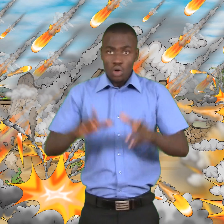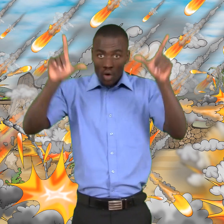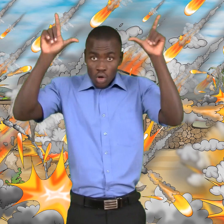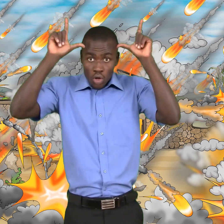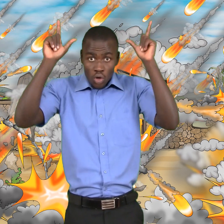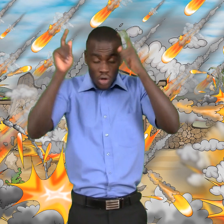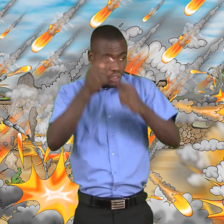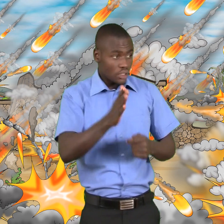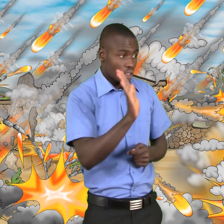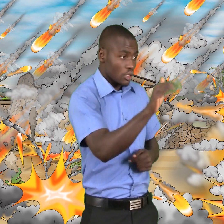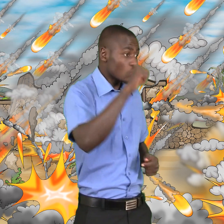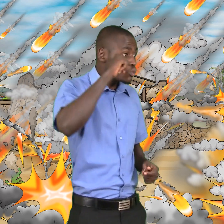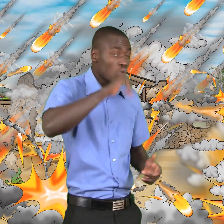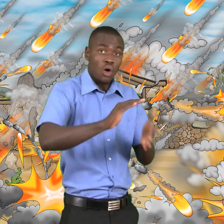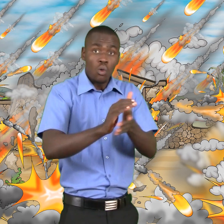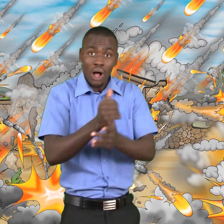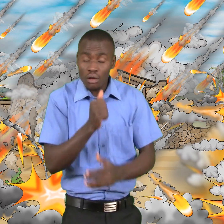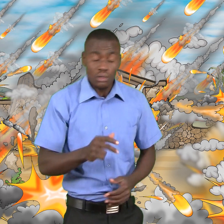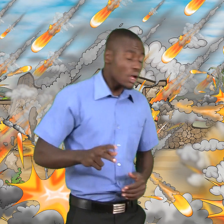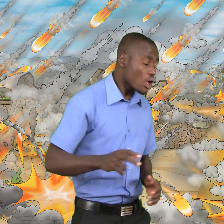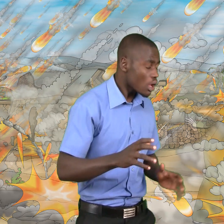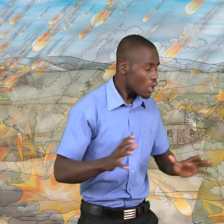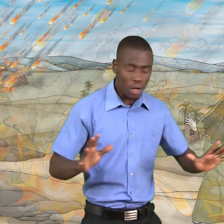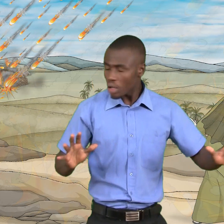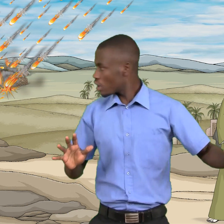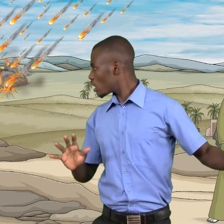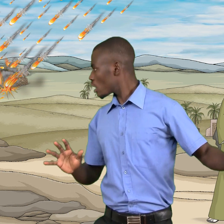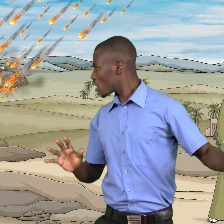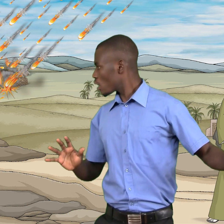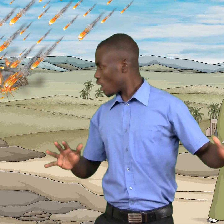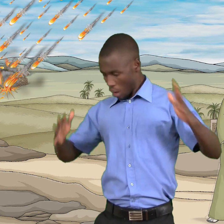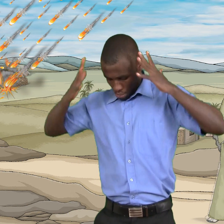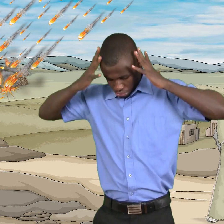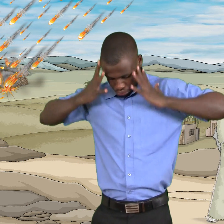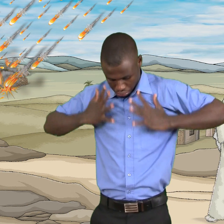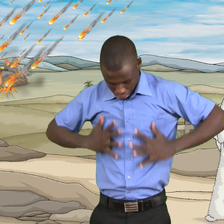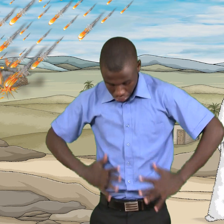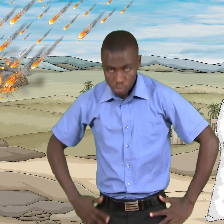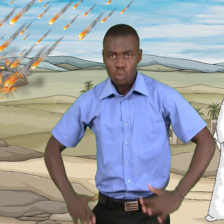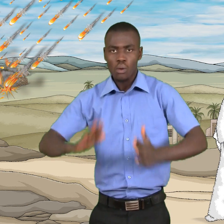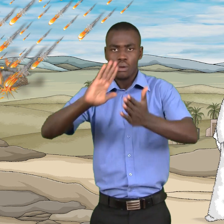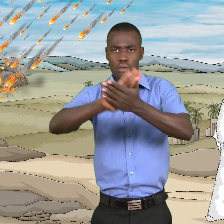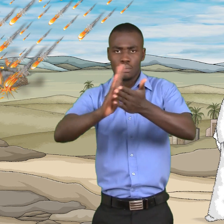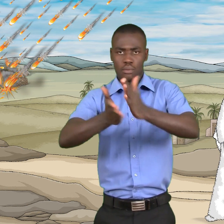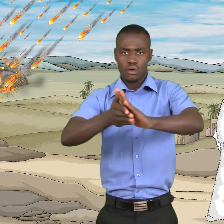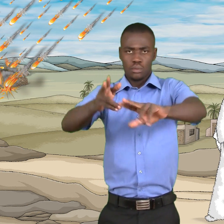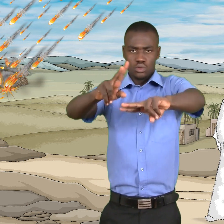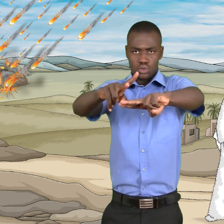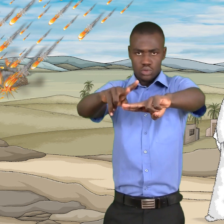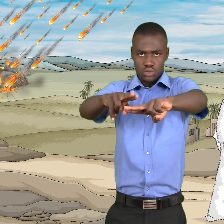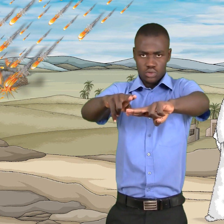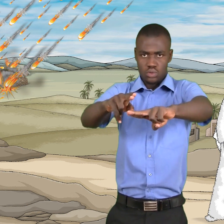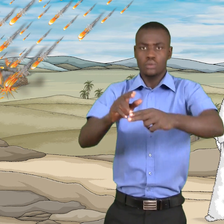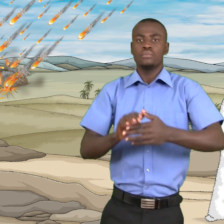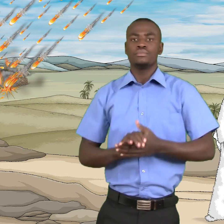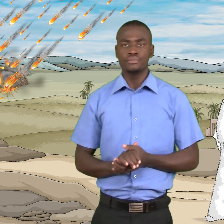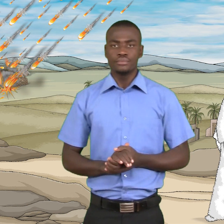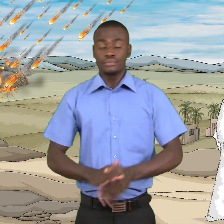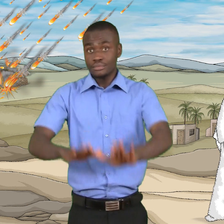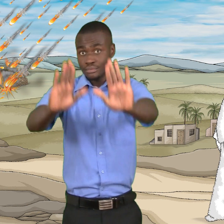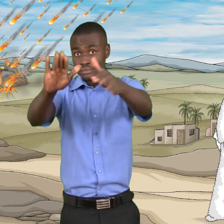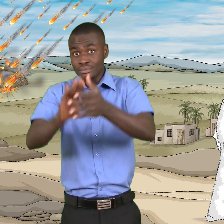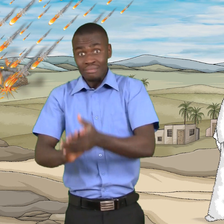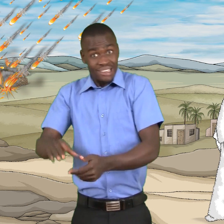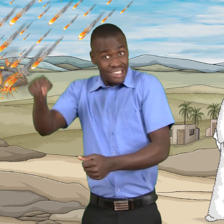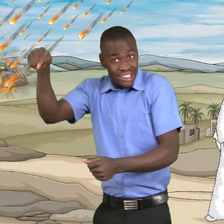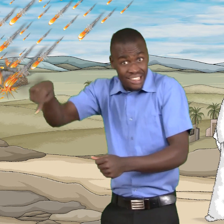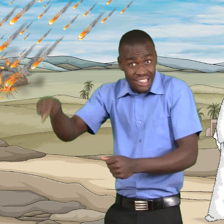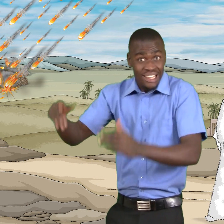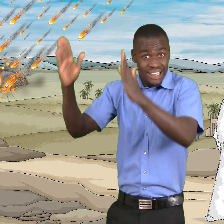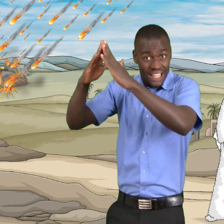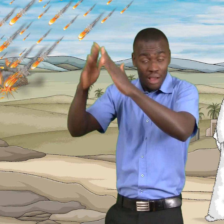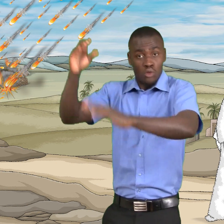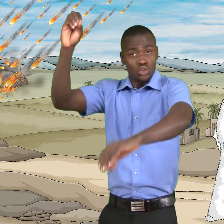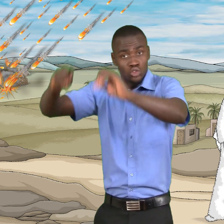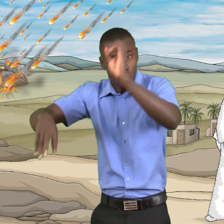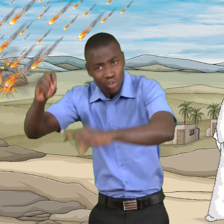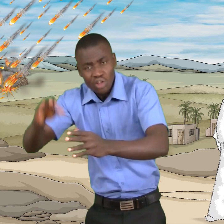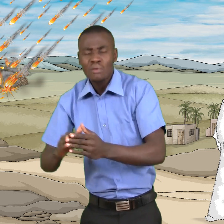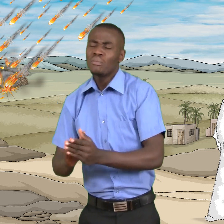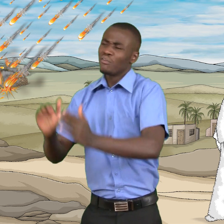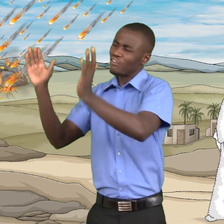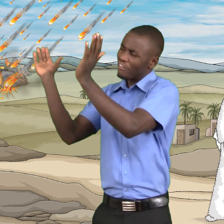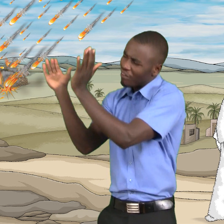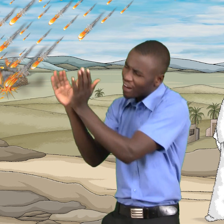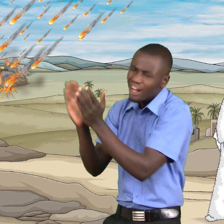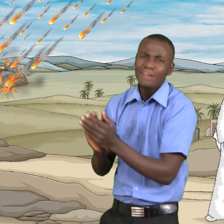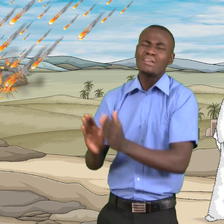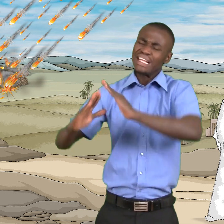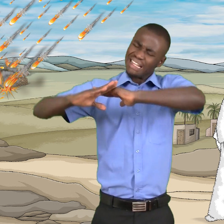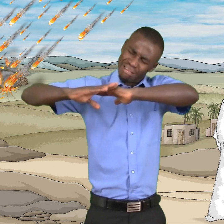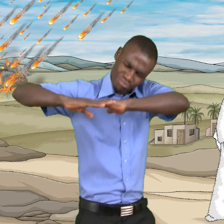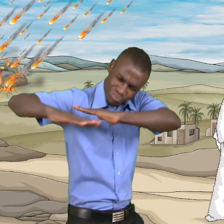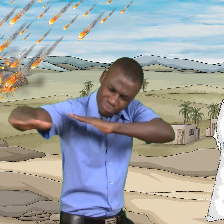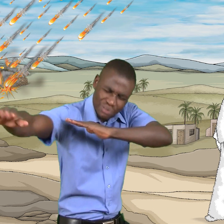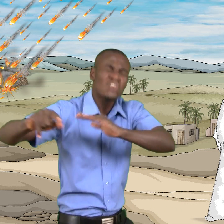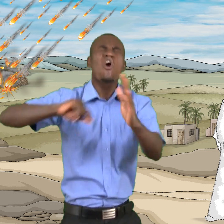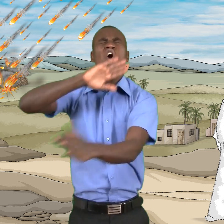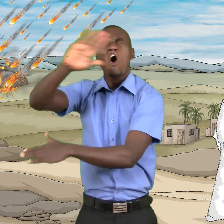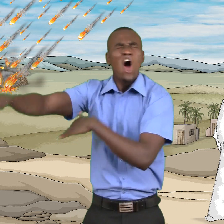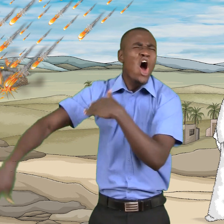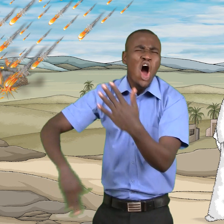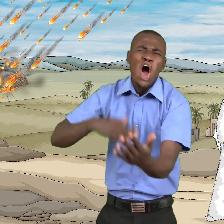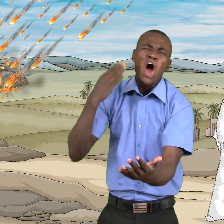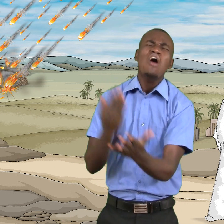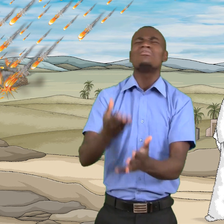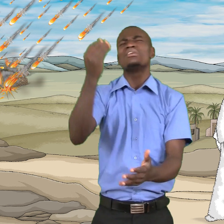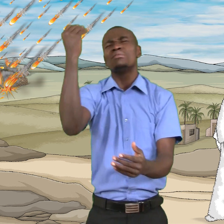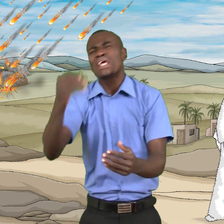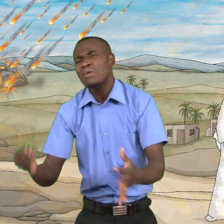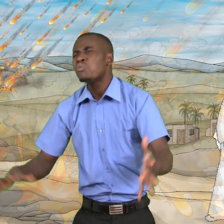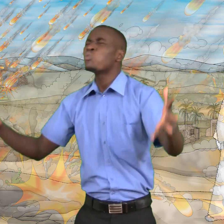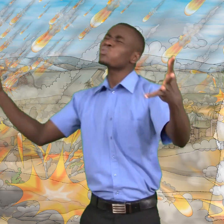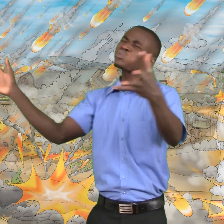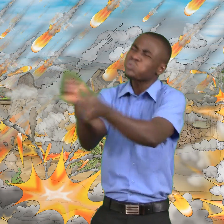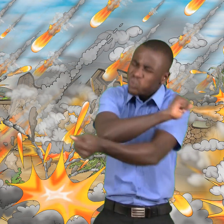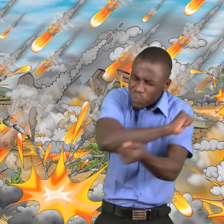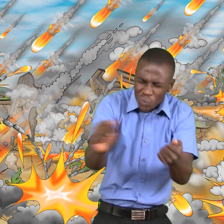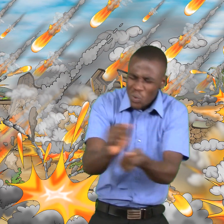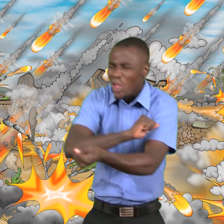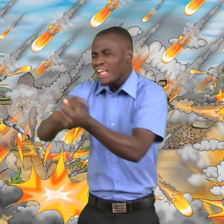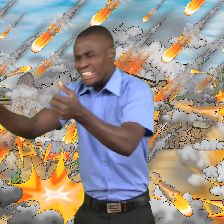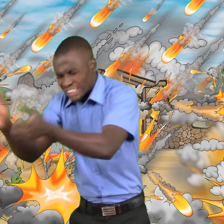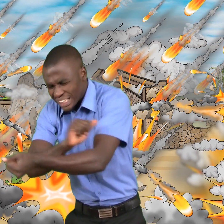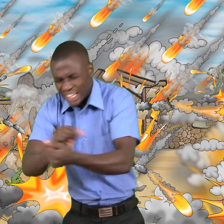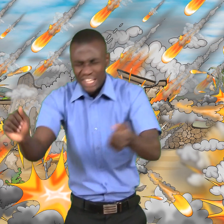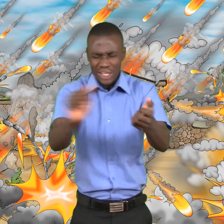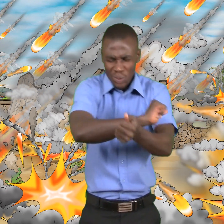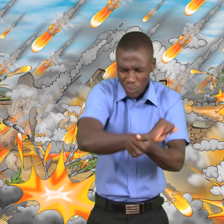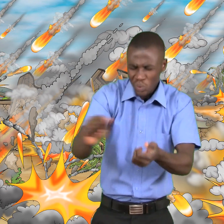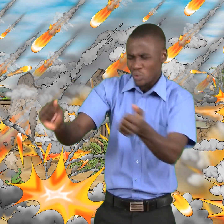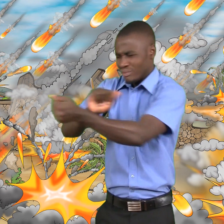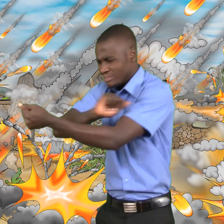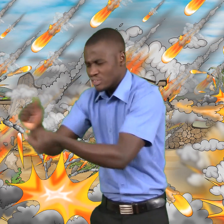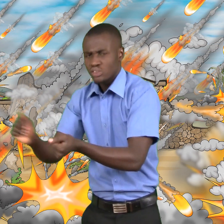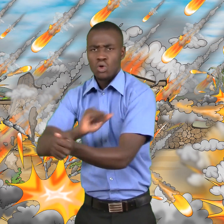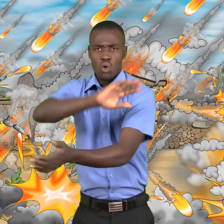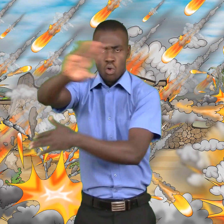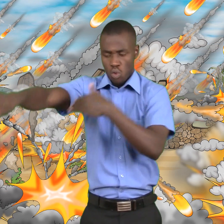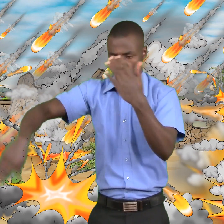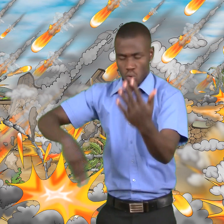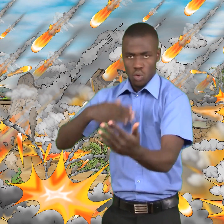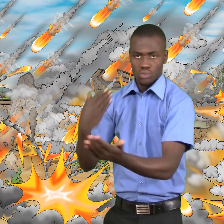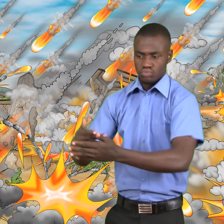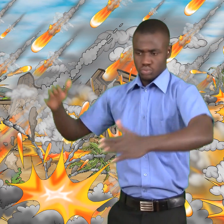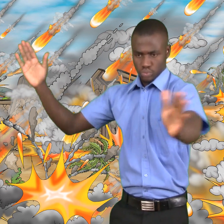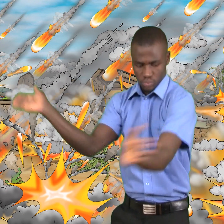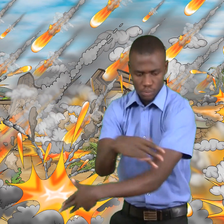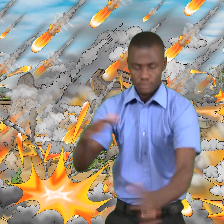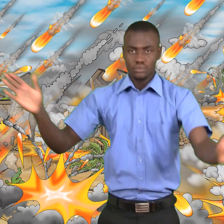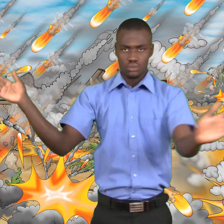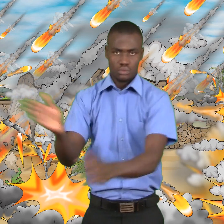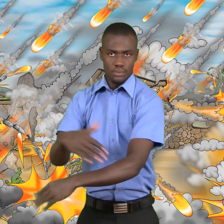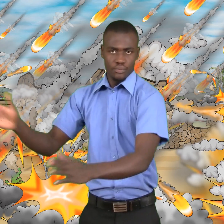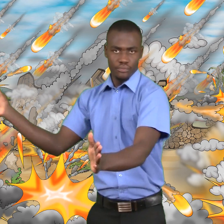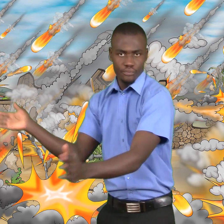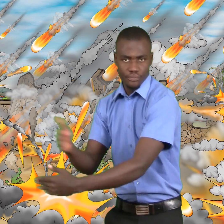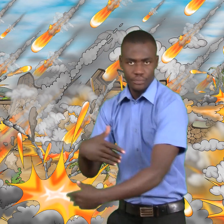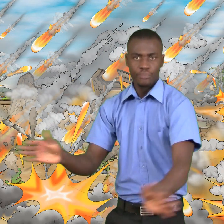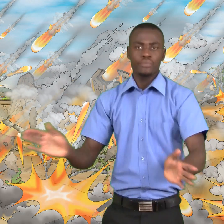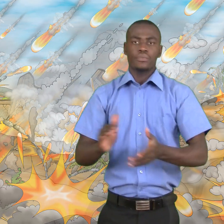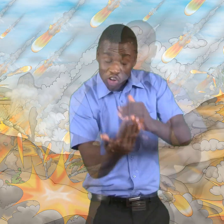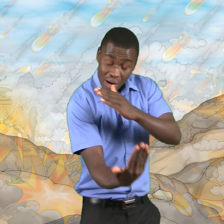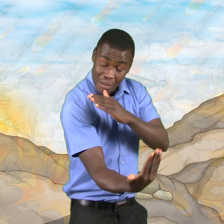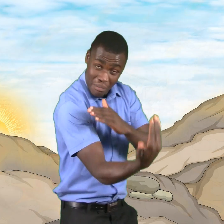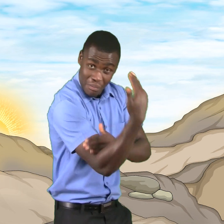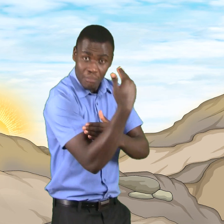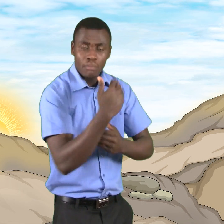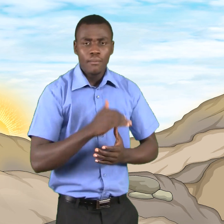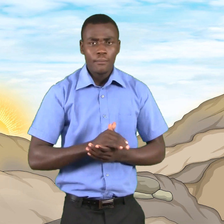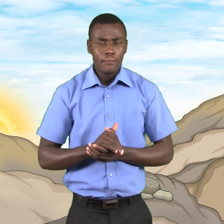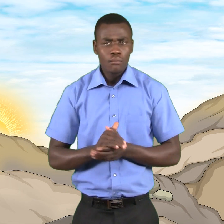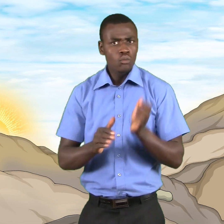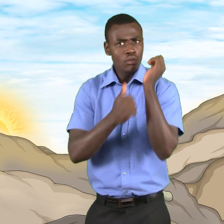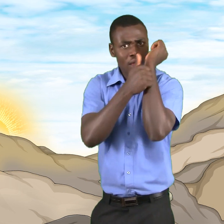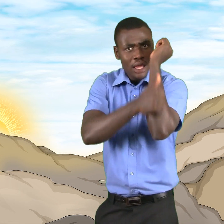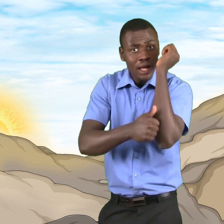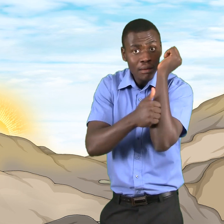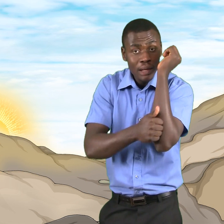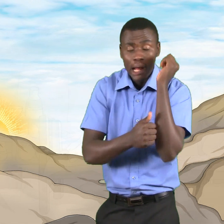But Lot’s wife looked back, and she became a pillar of salt.